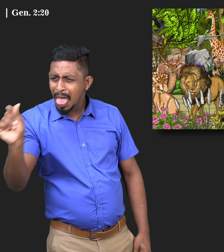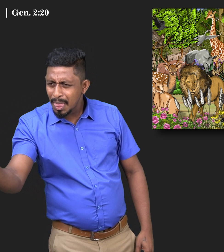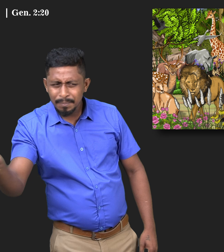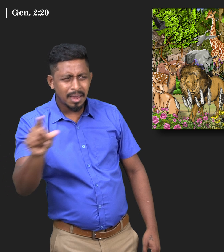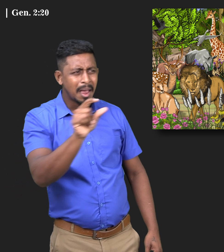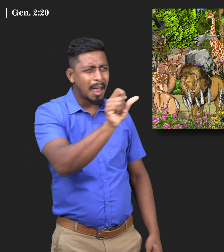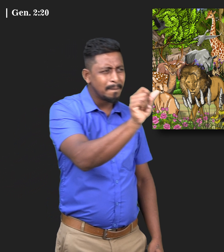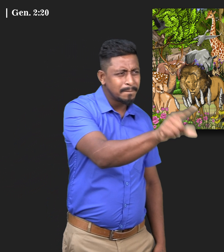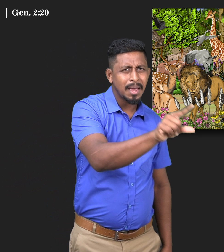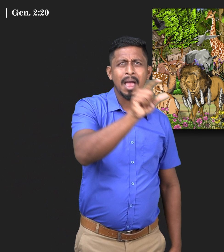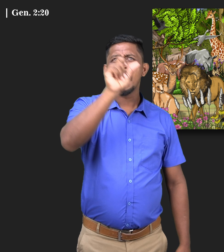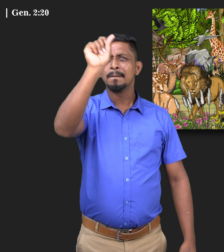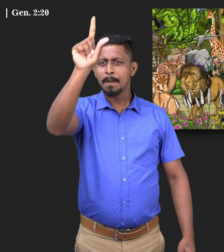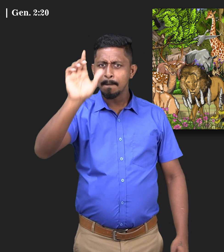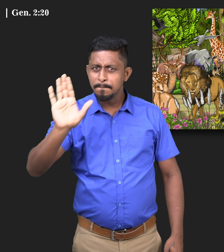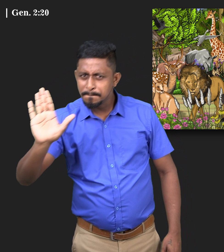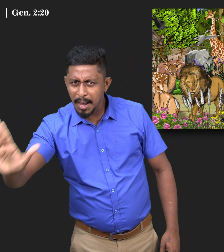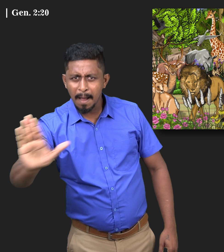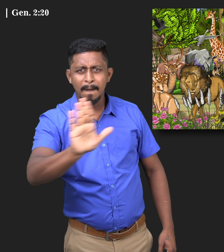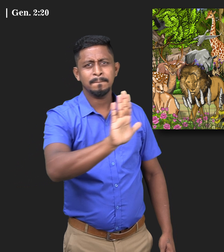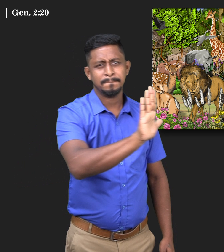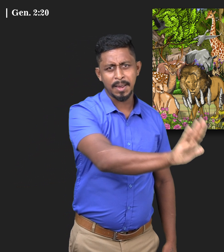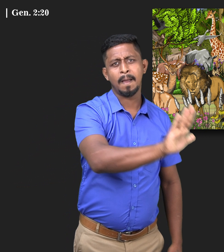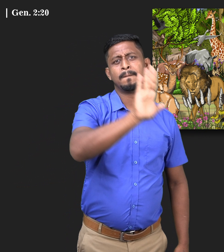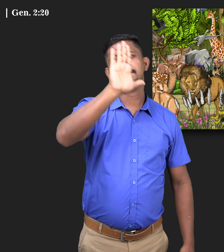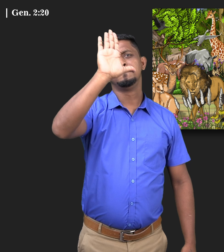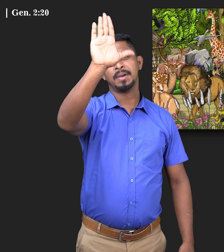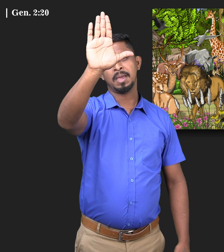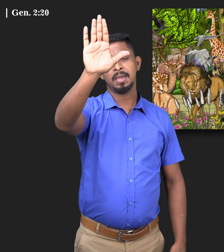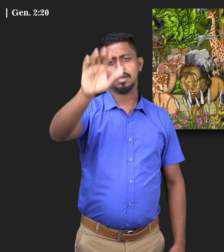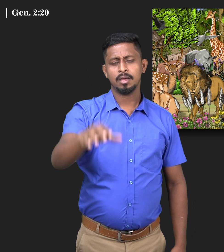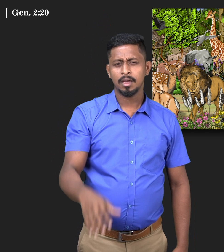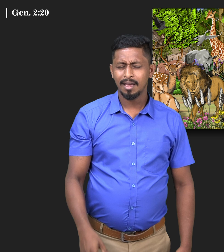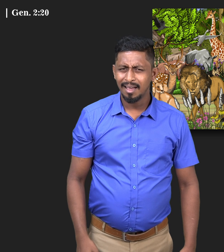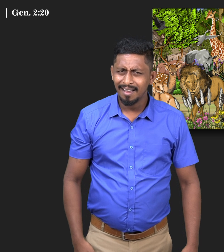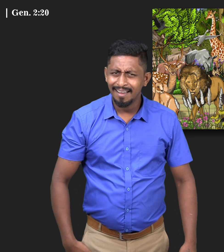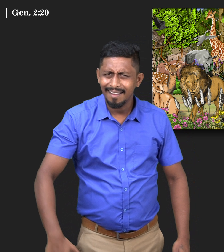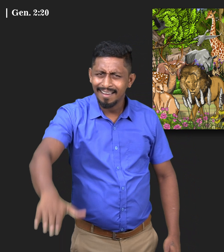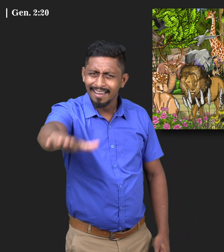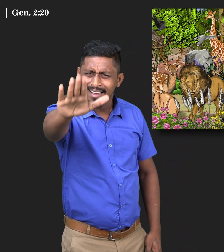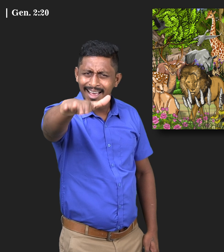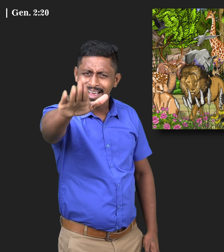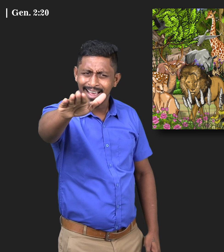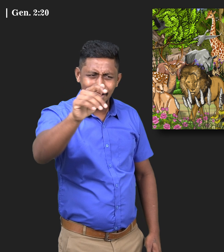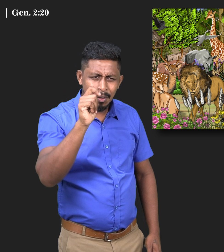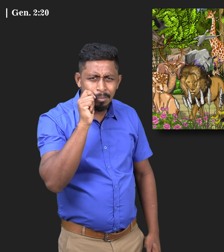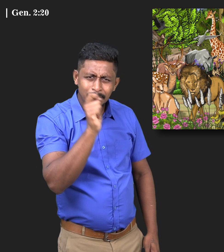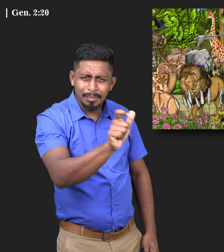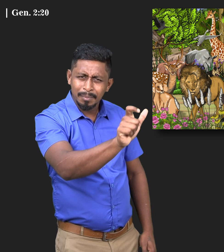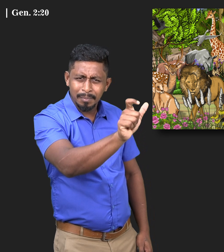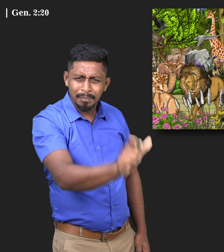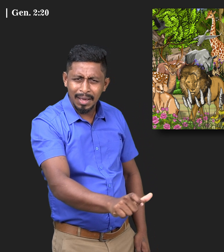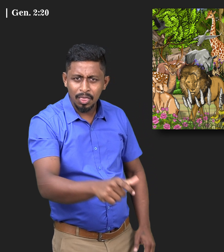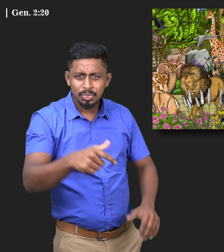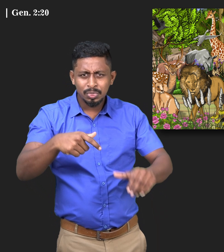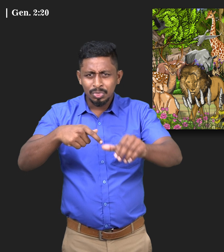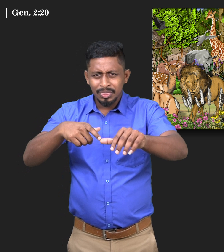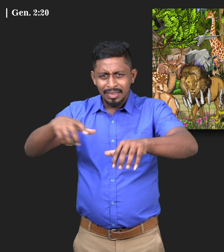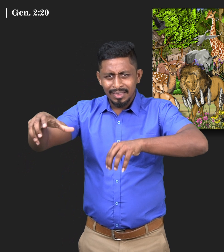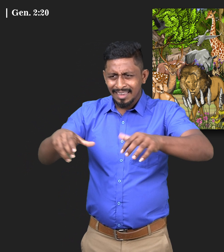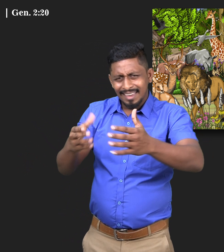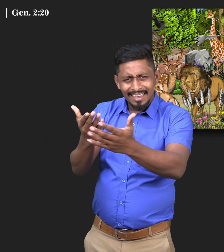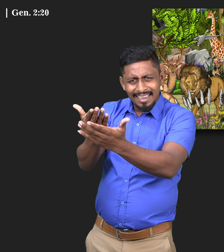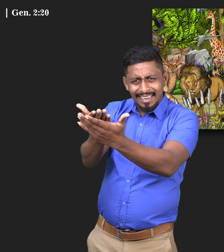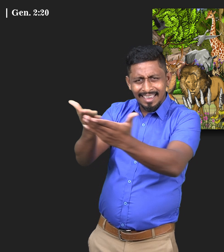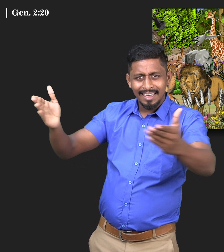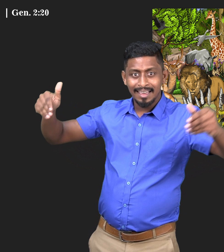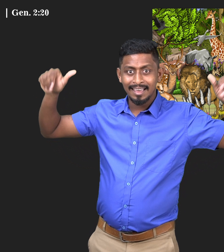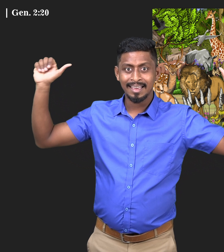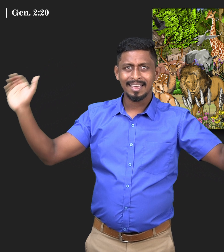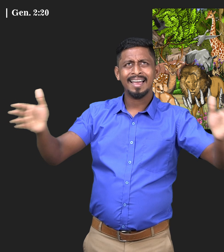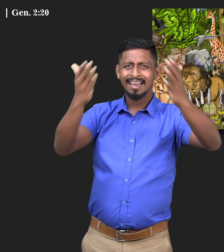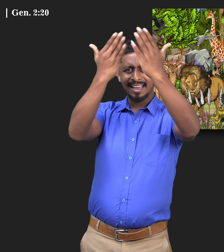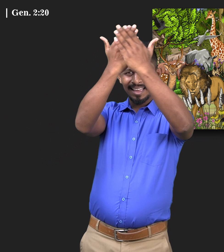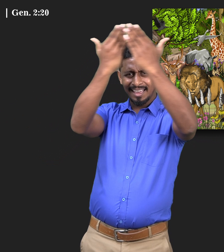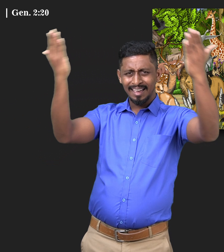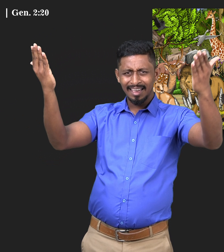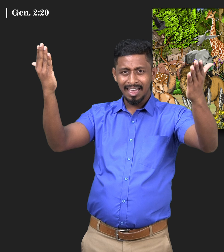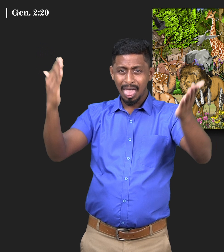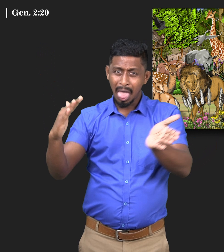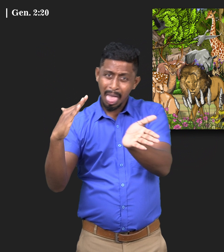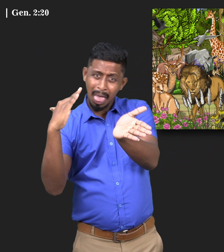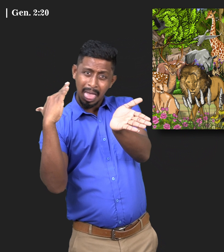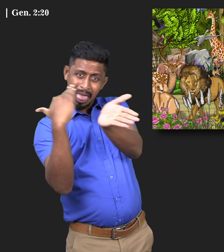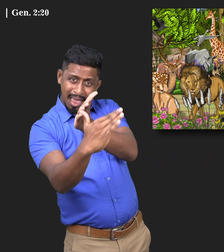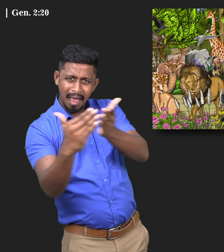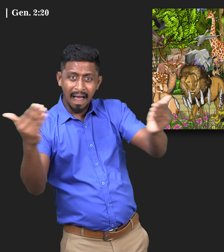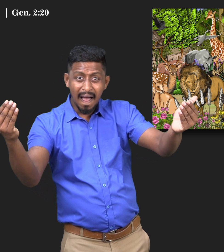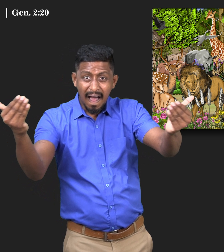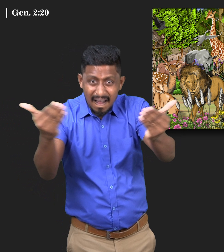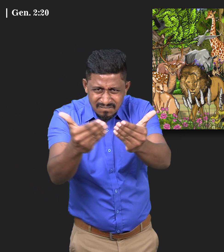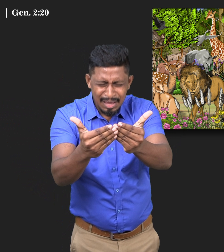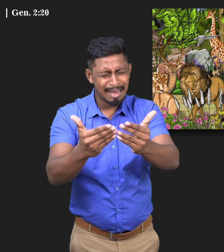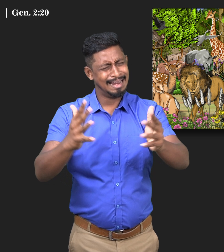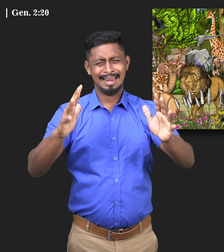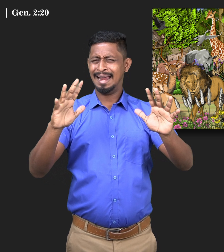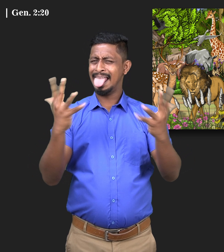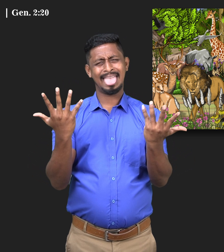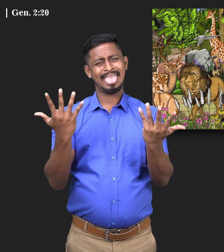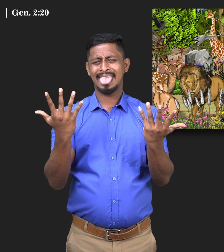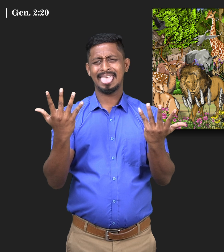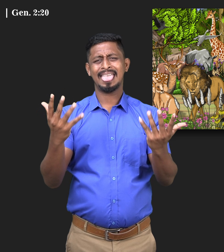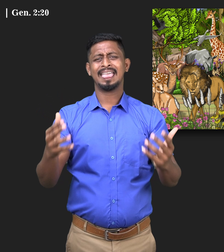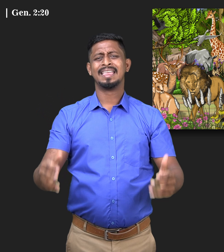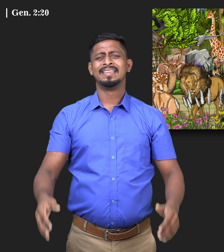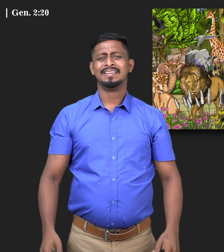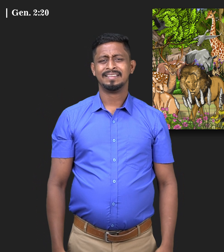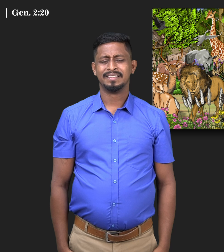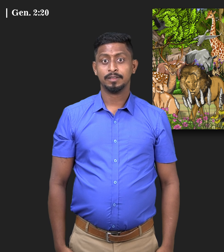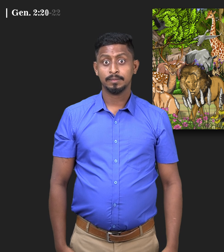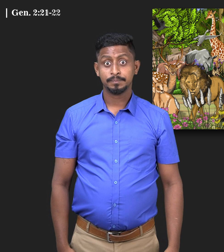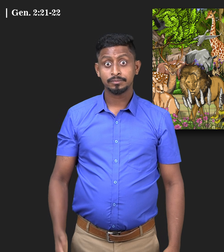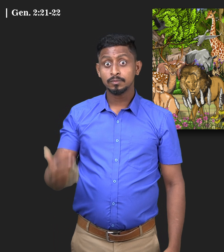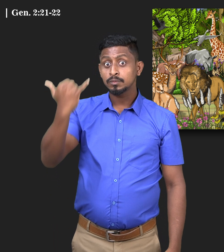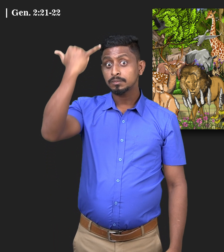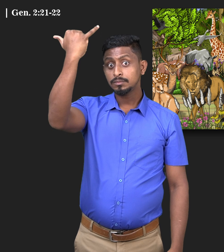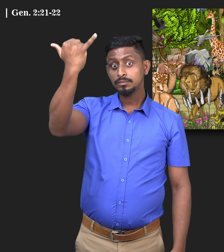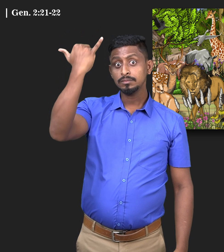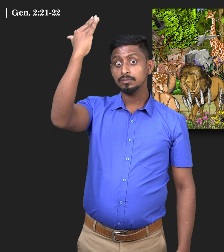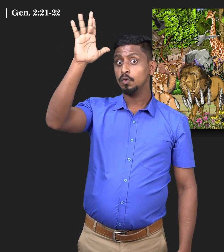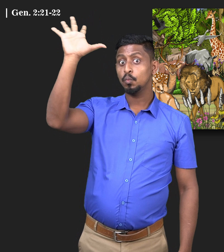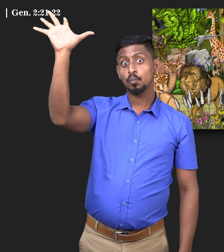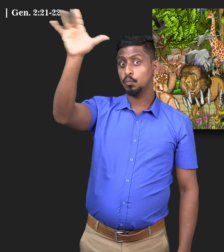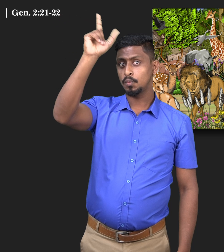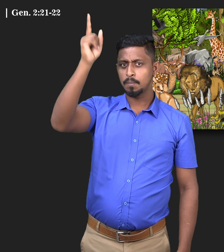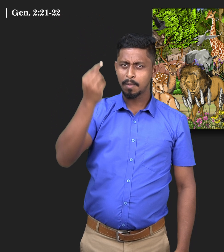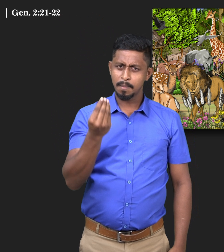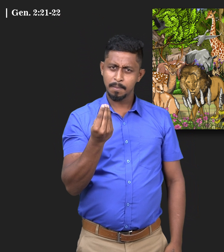But for Adam no suitable helper was found.